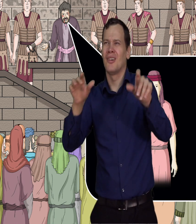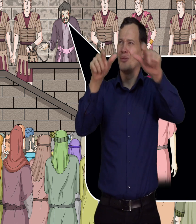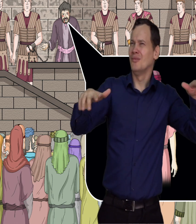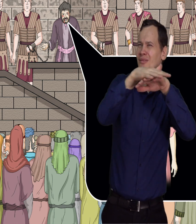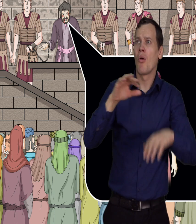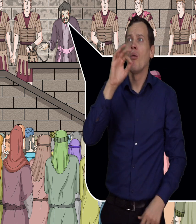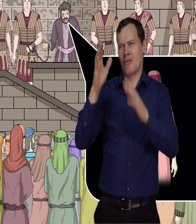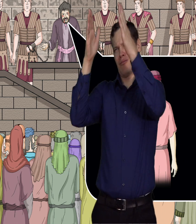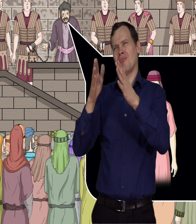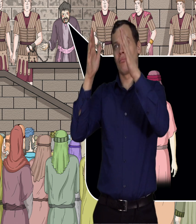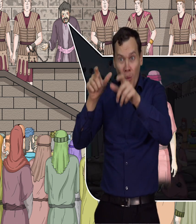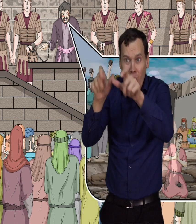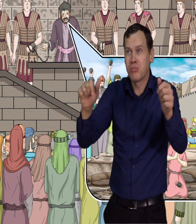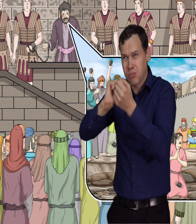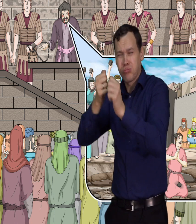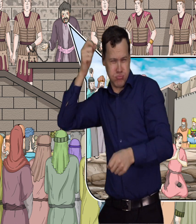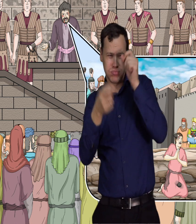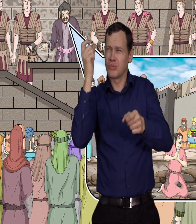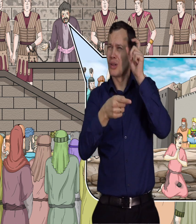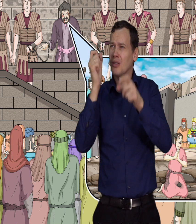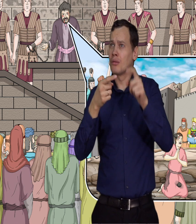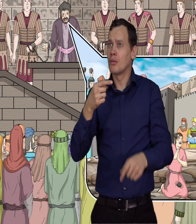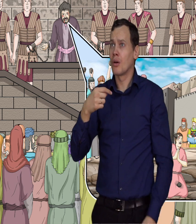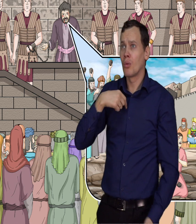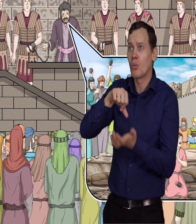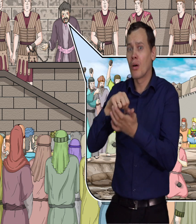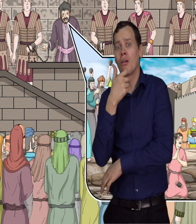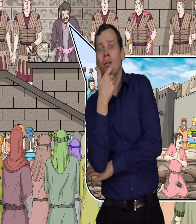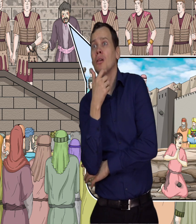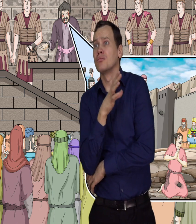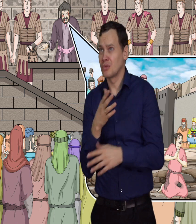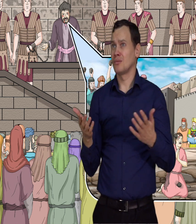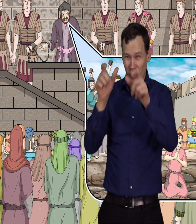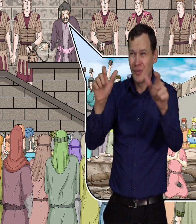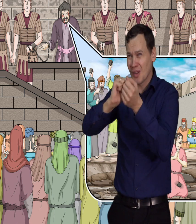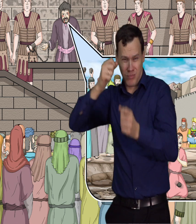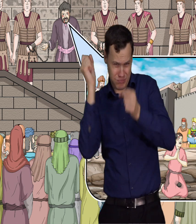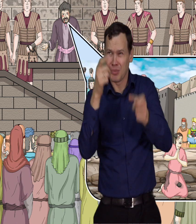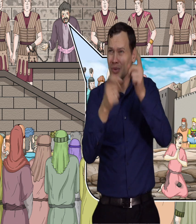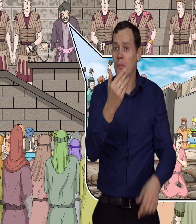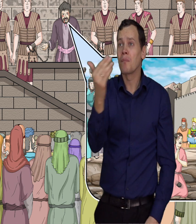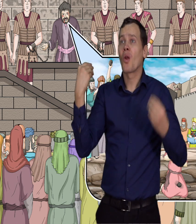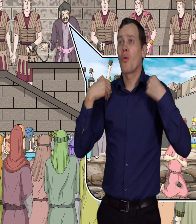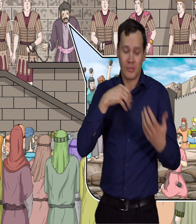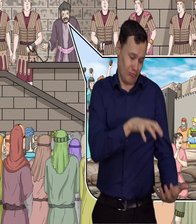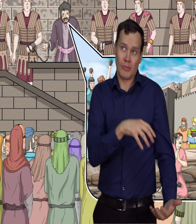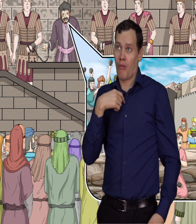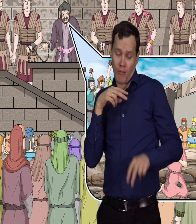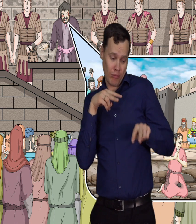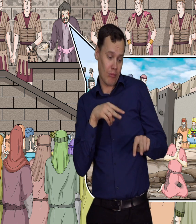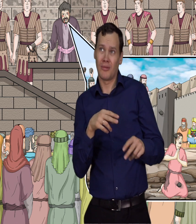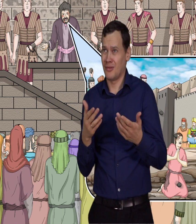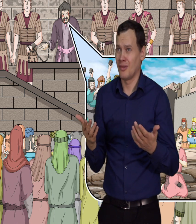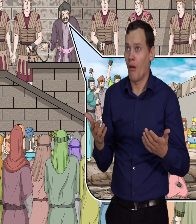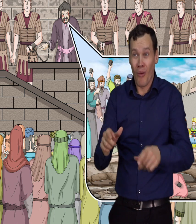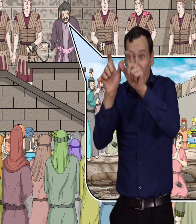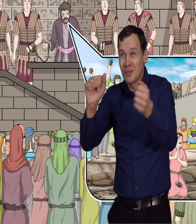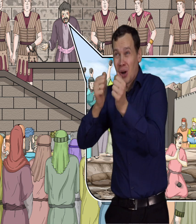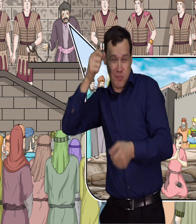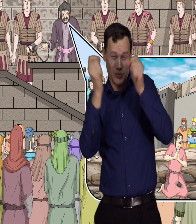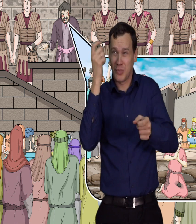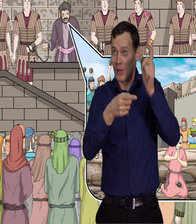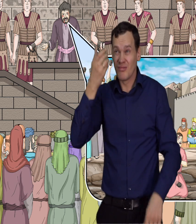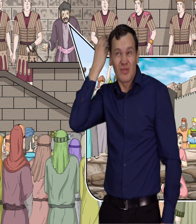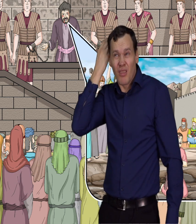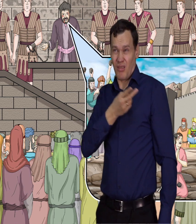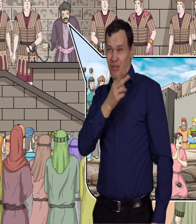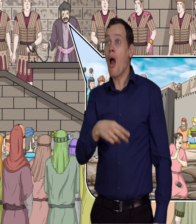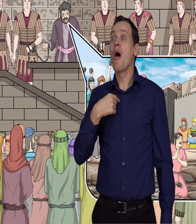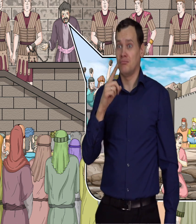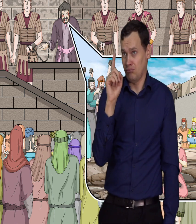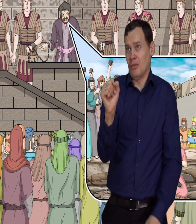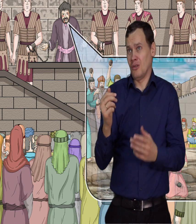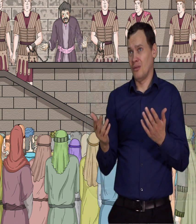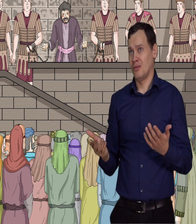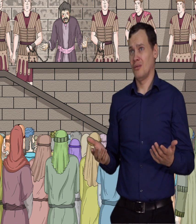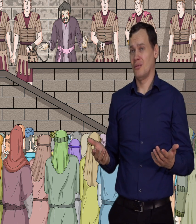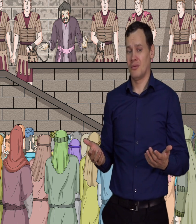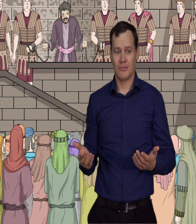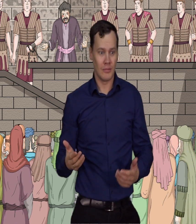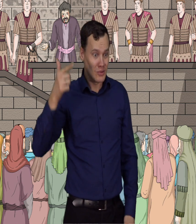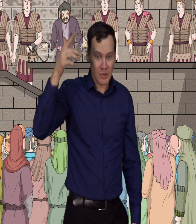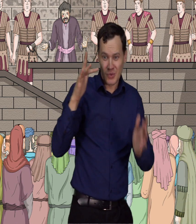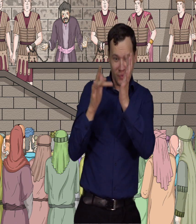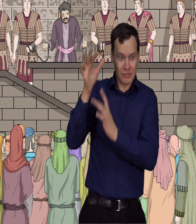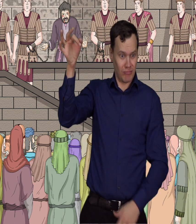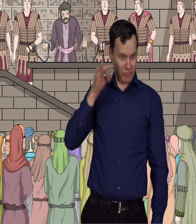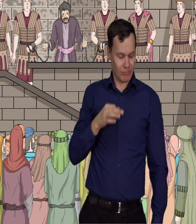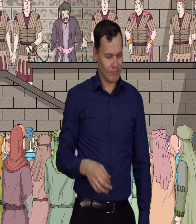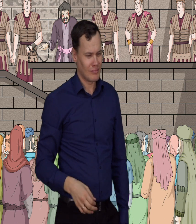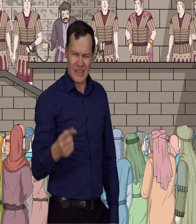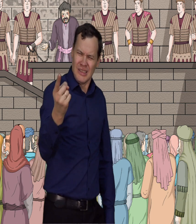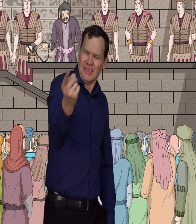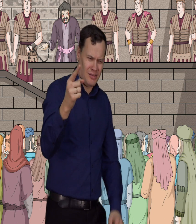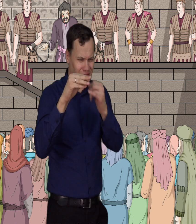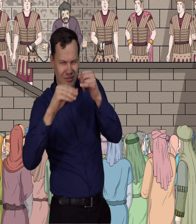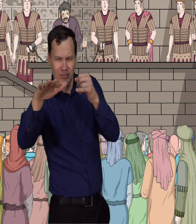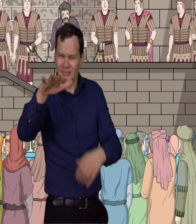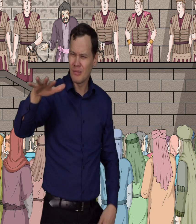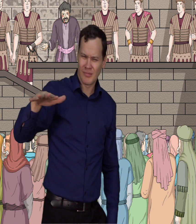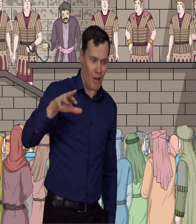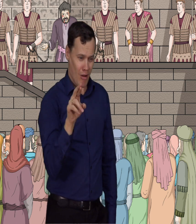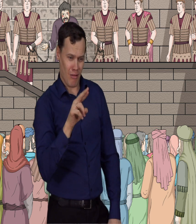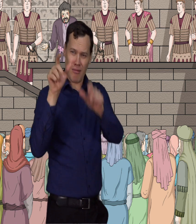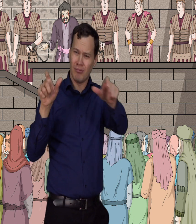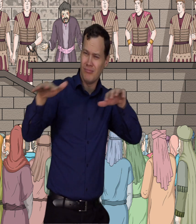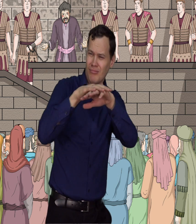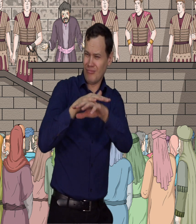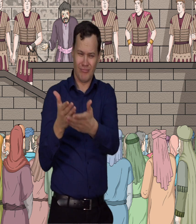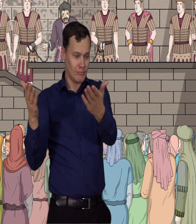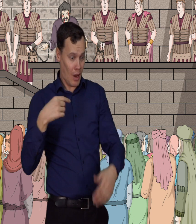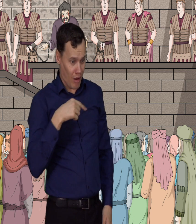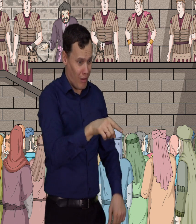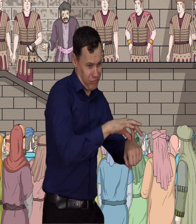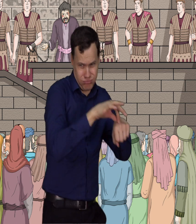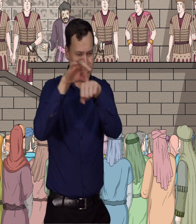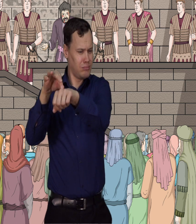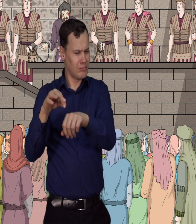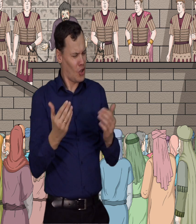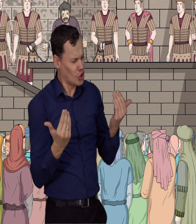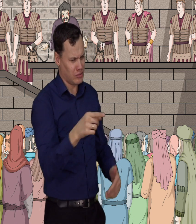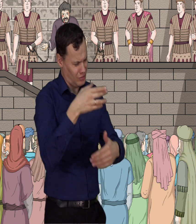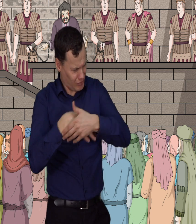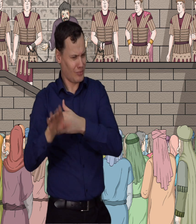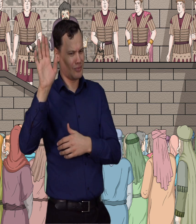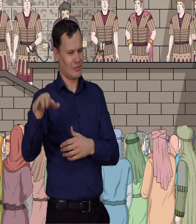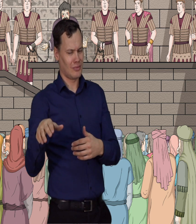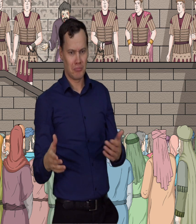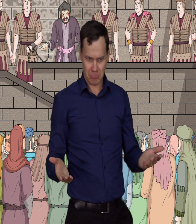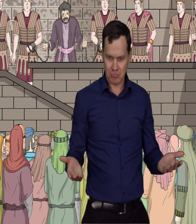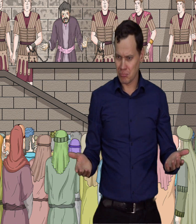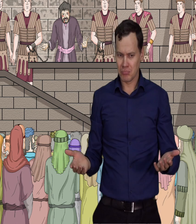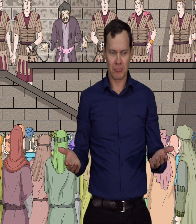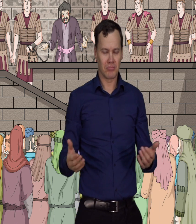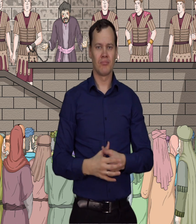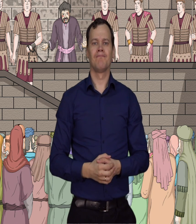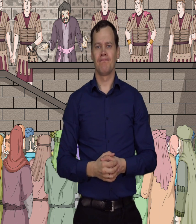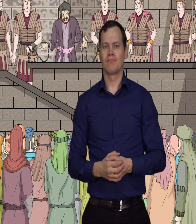And when the blood of Your witness Stephen was shed, I stood there giving my approval and watching over the garments of those who killed him.’